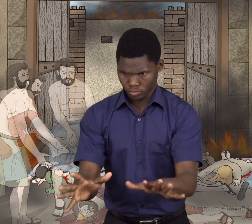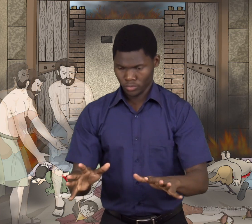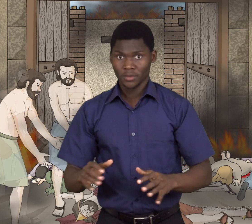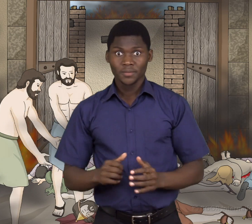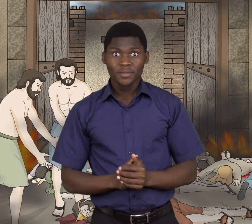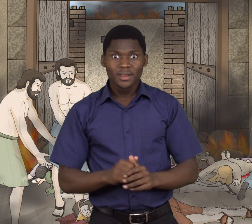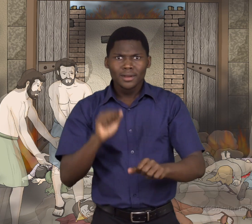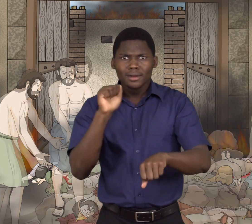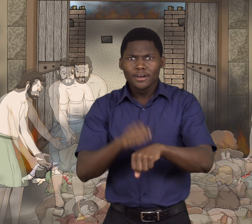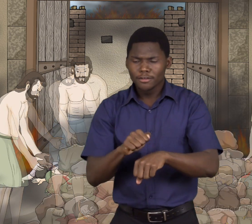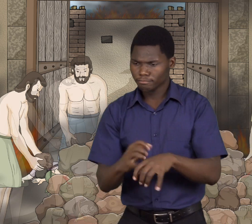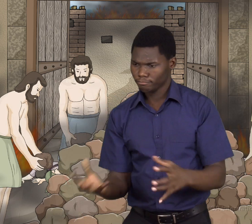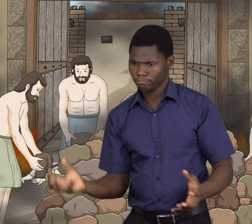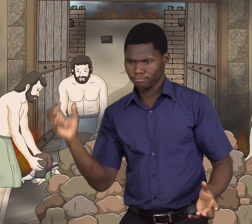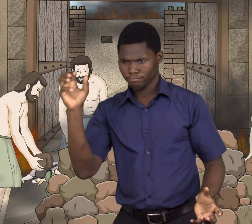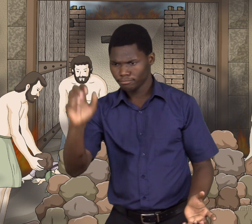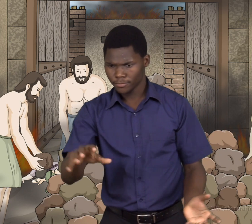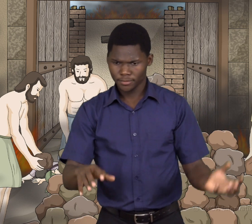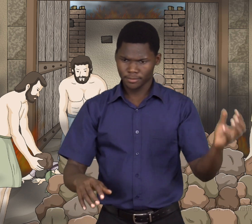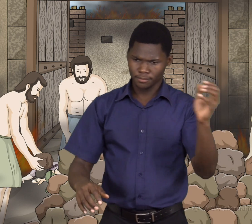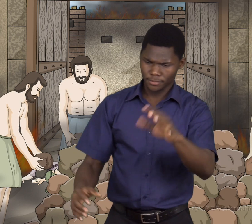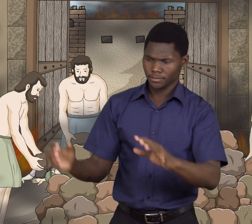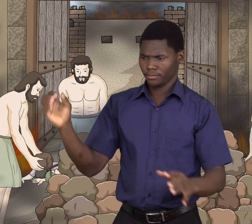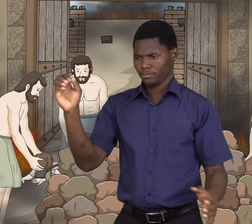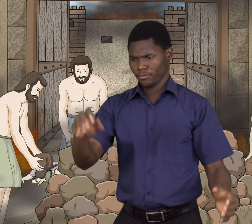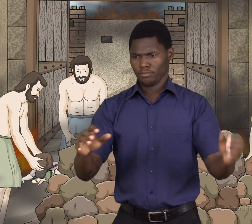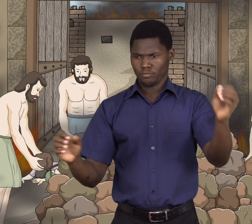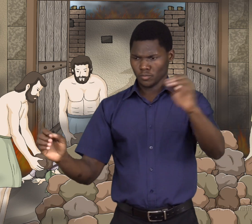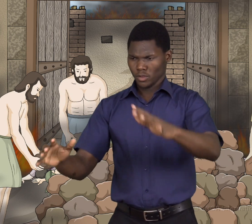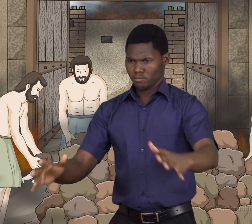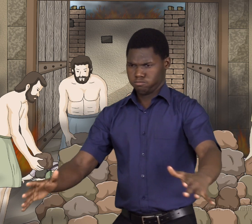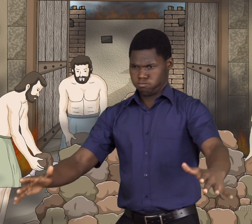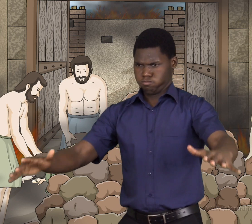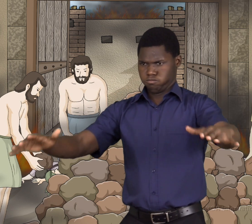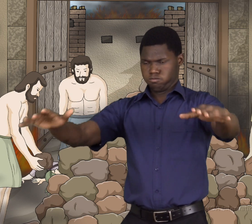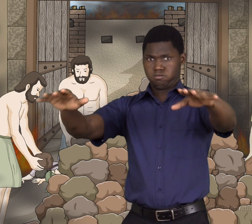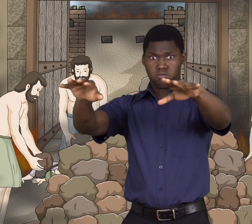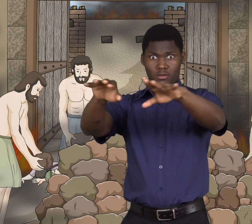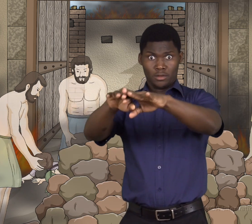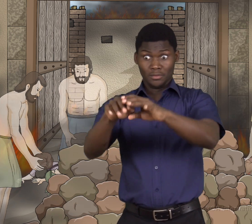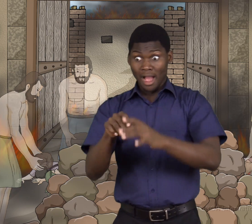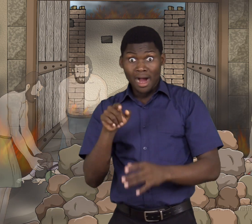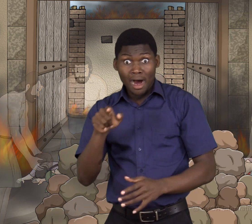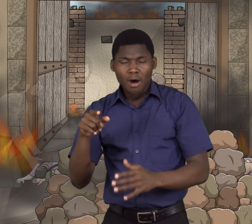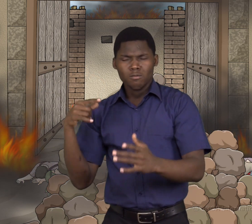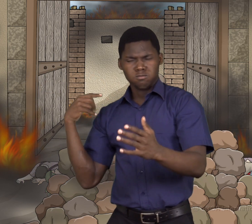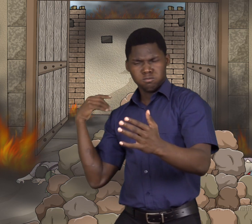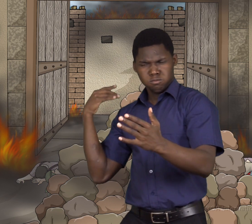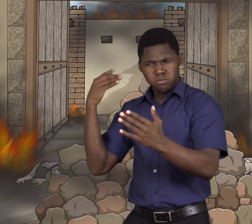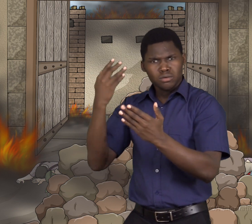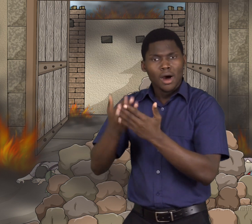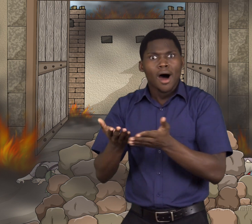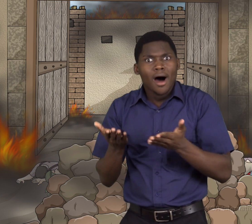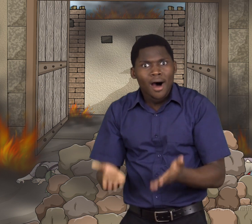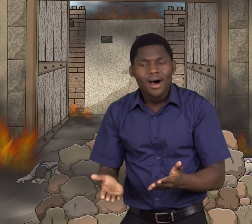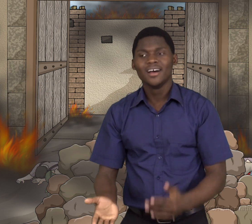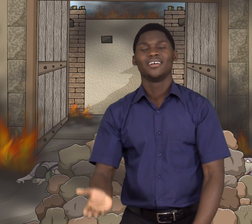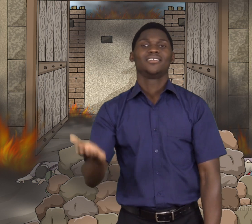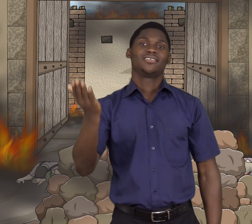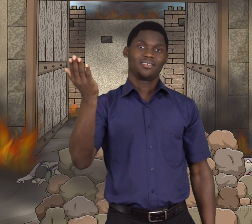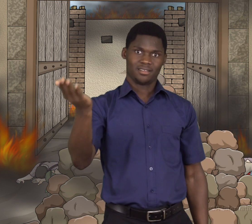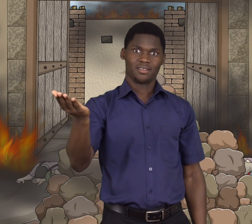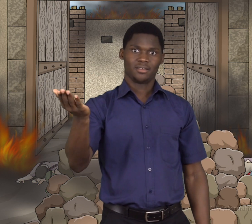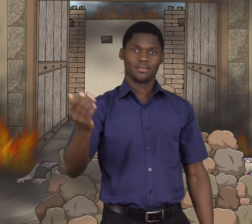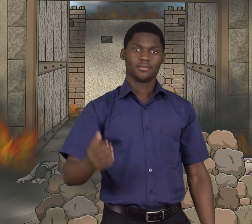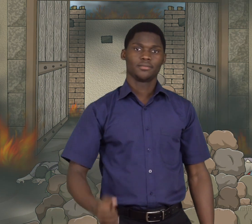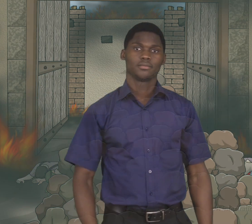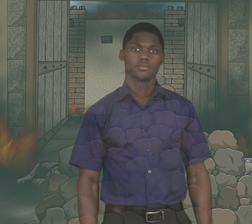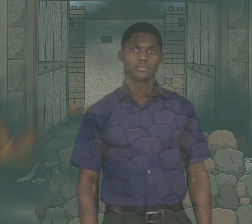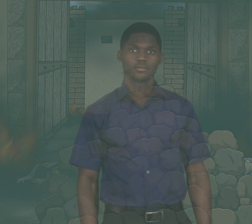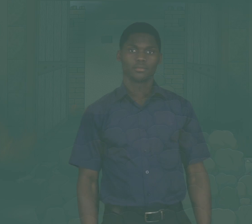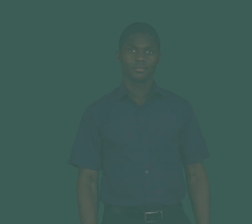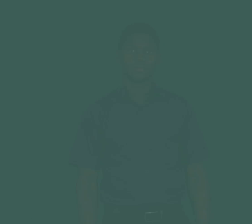And over it they raised a large pile of rocks, which remains to this day.